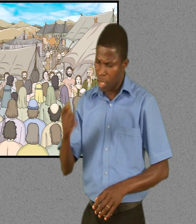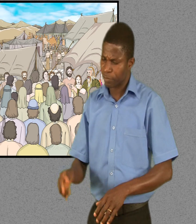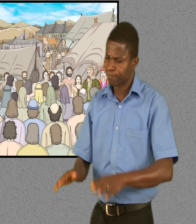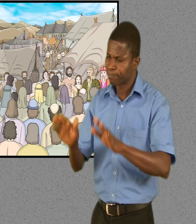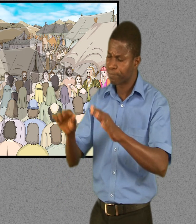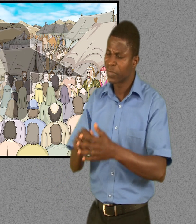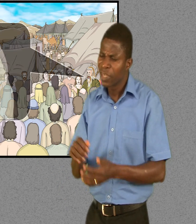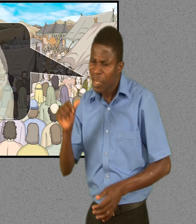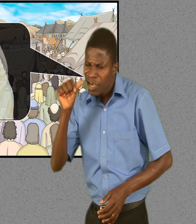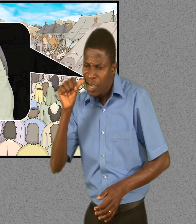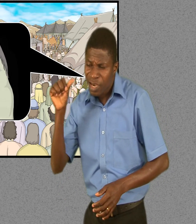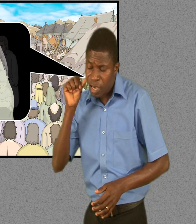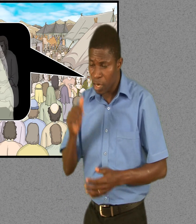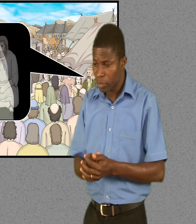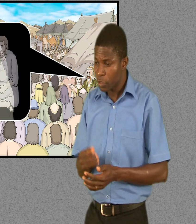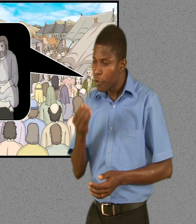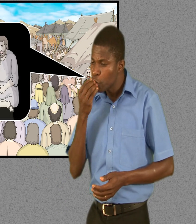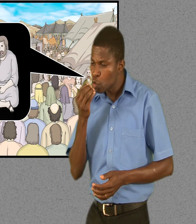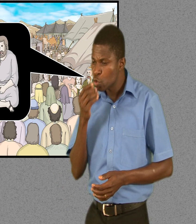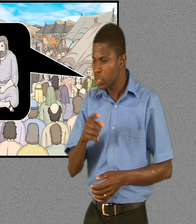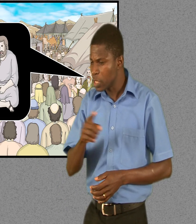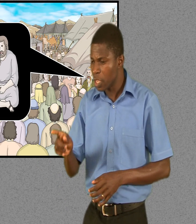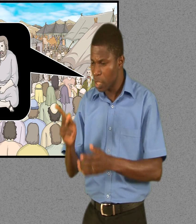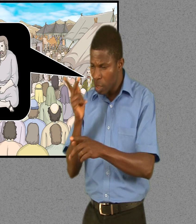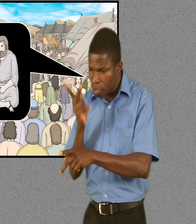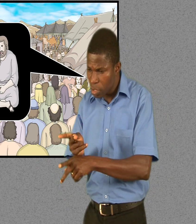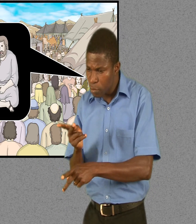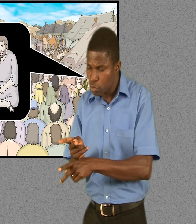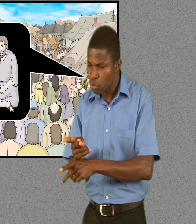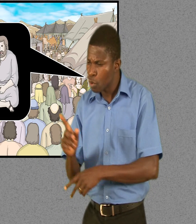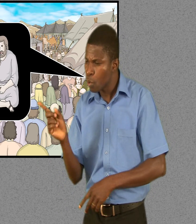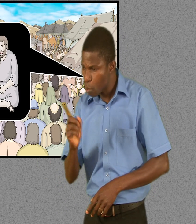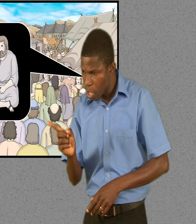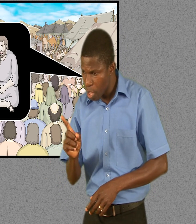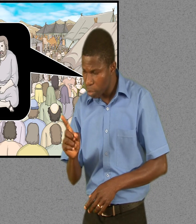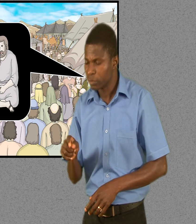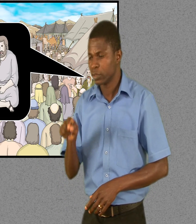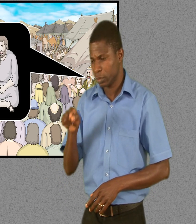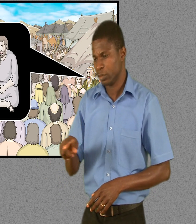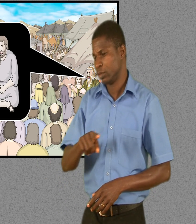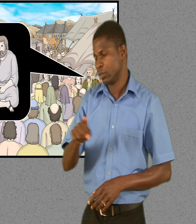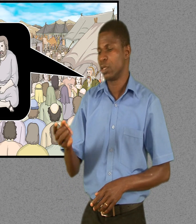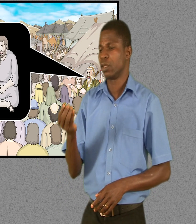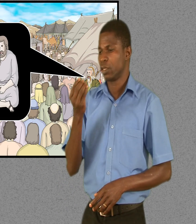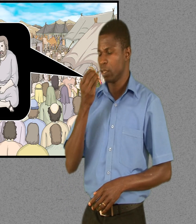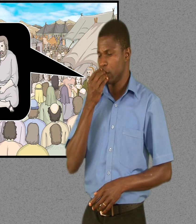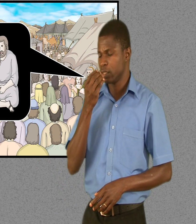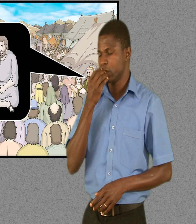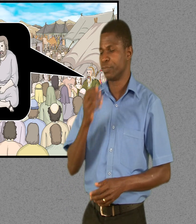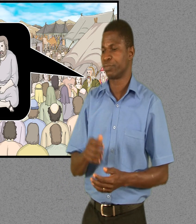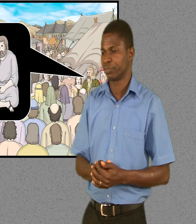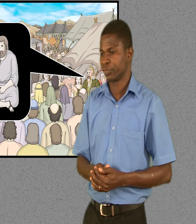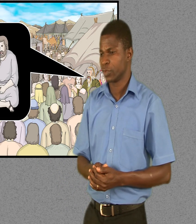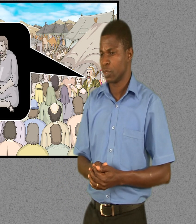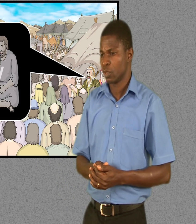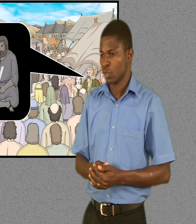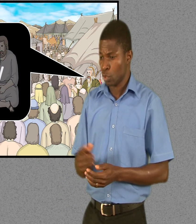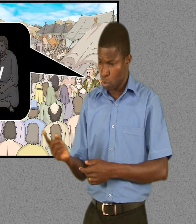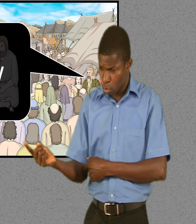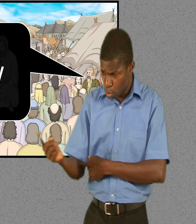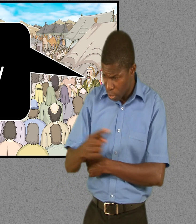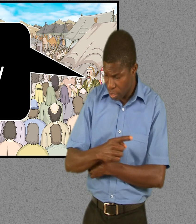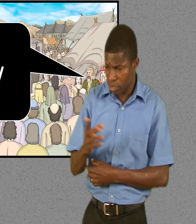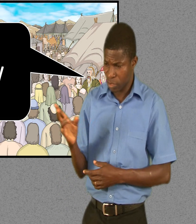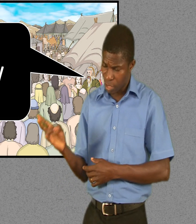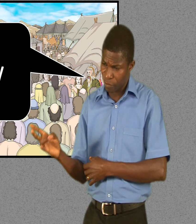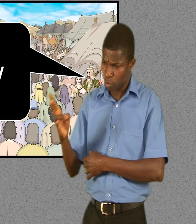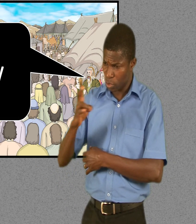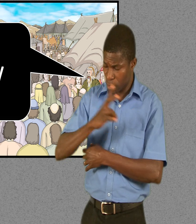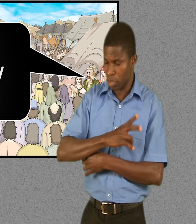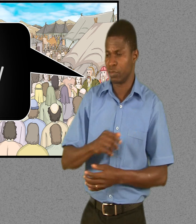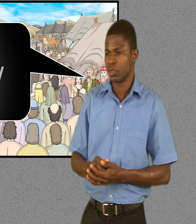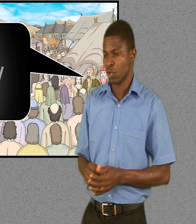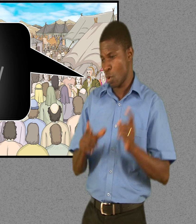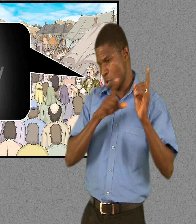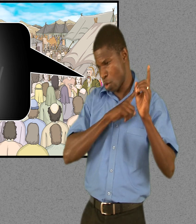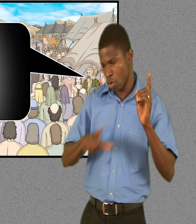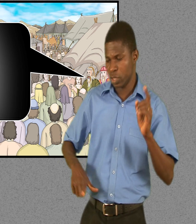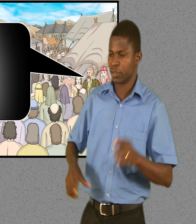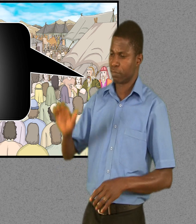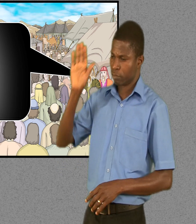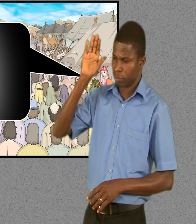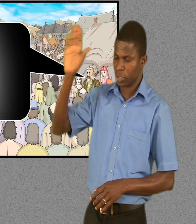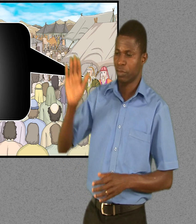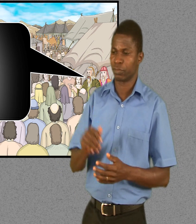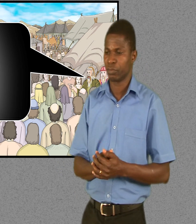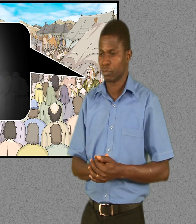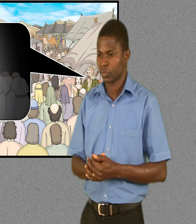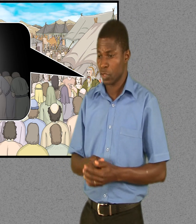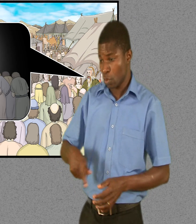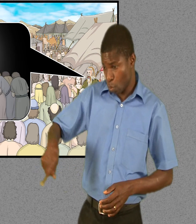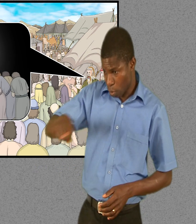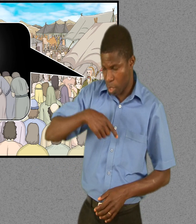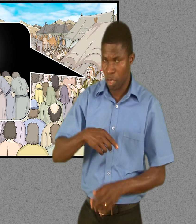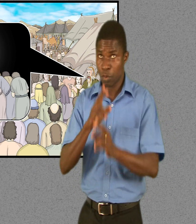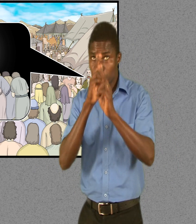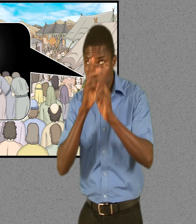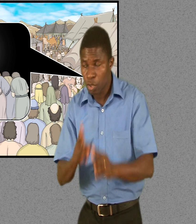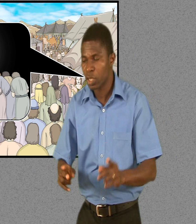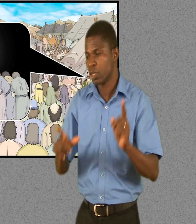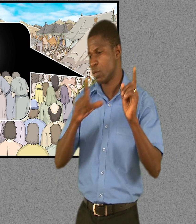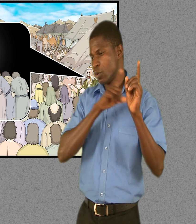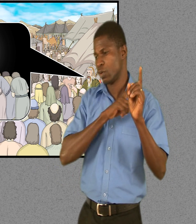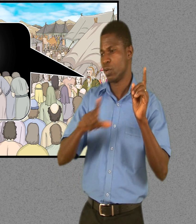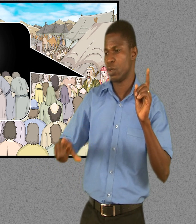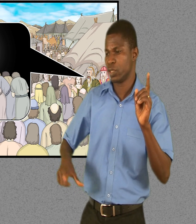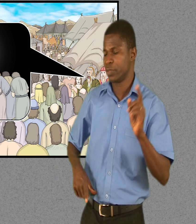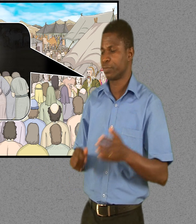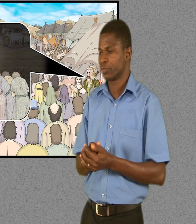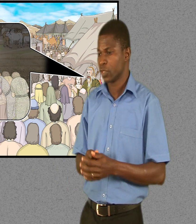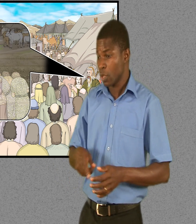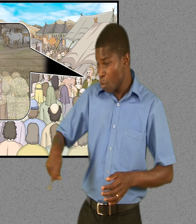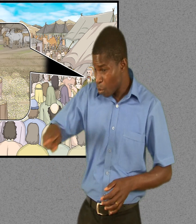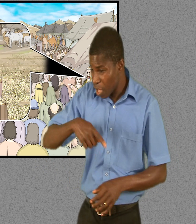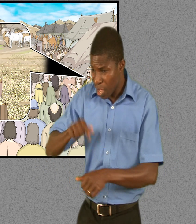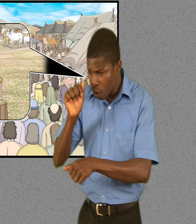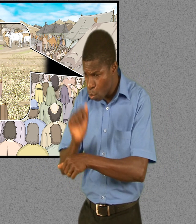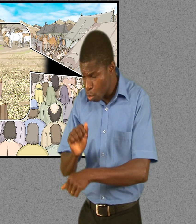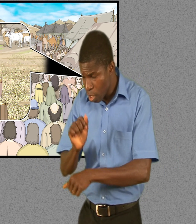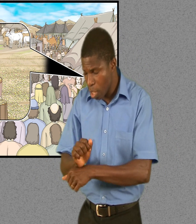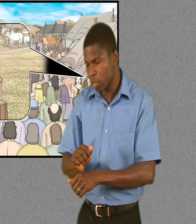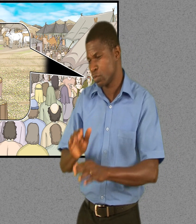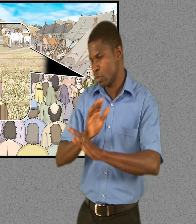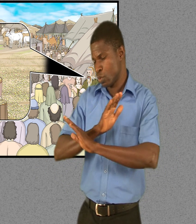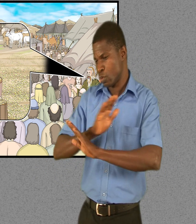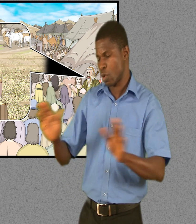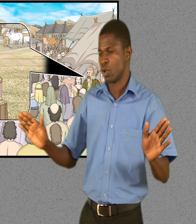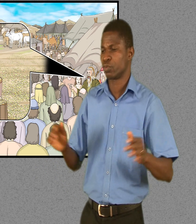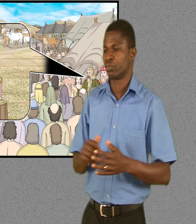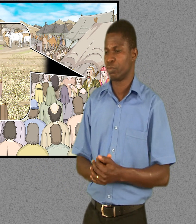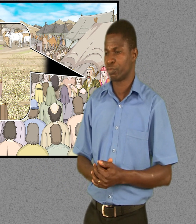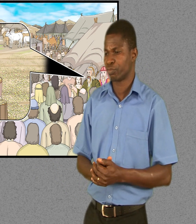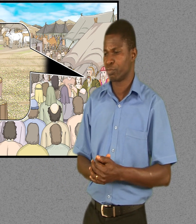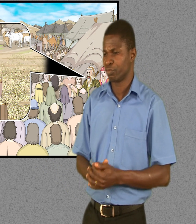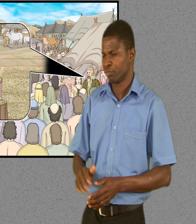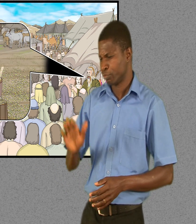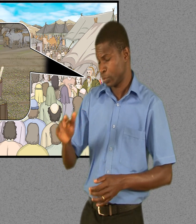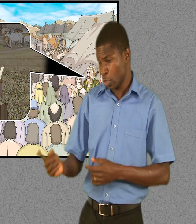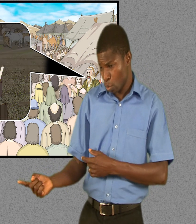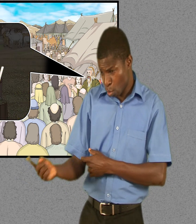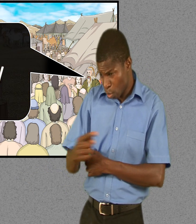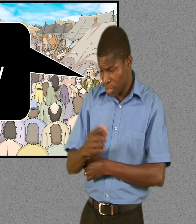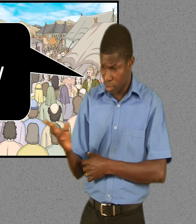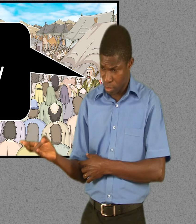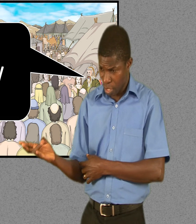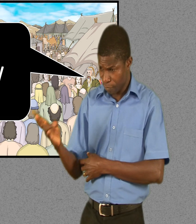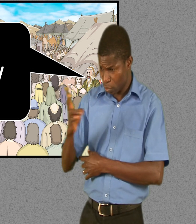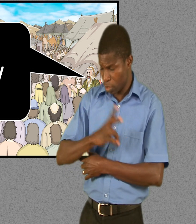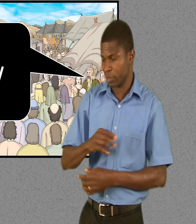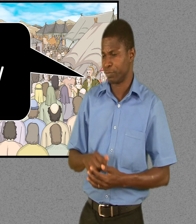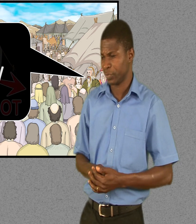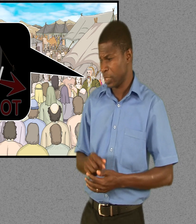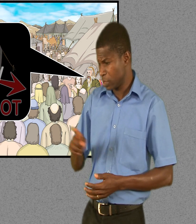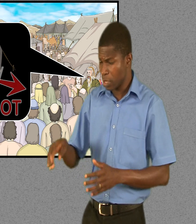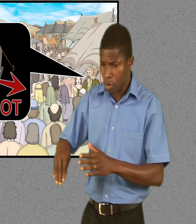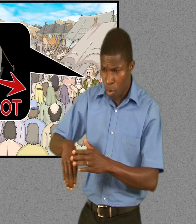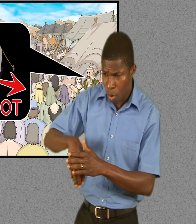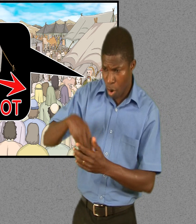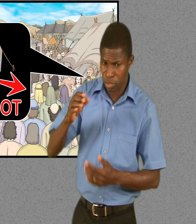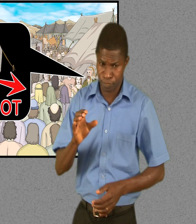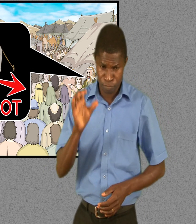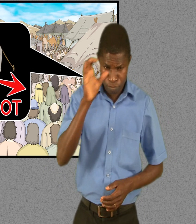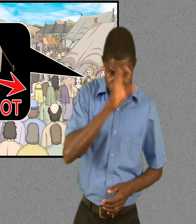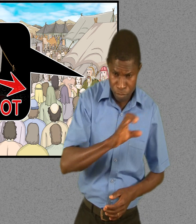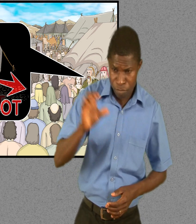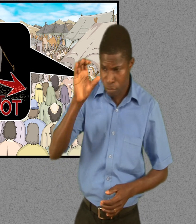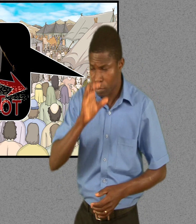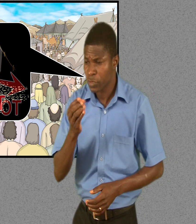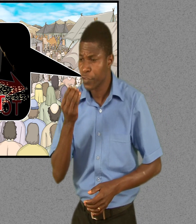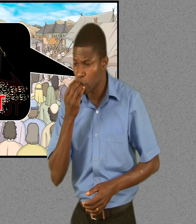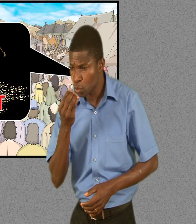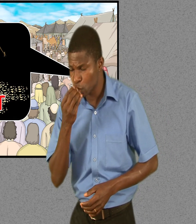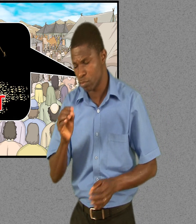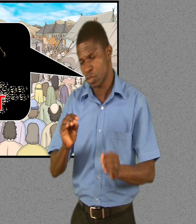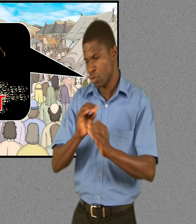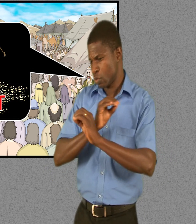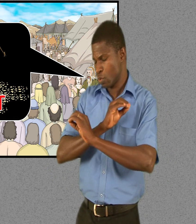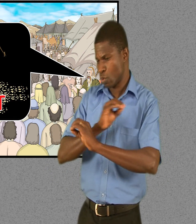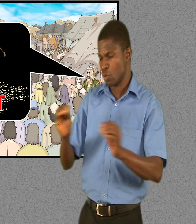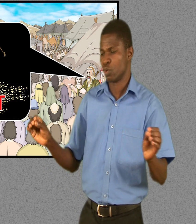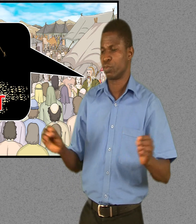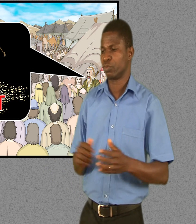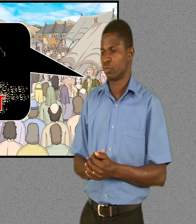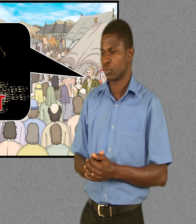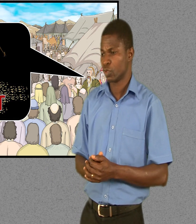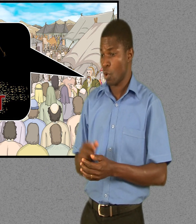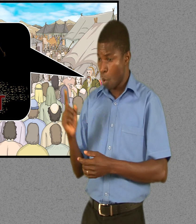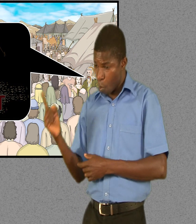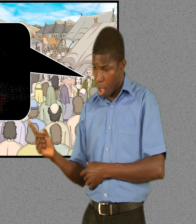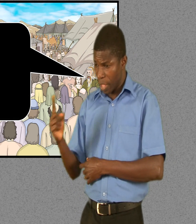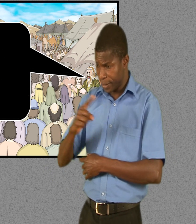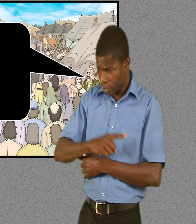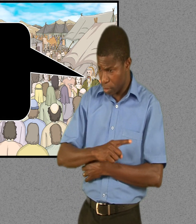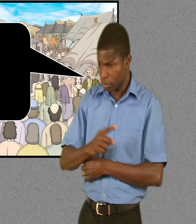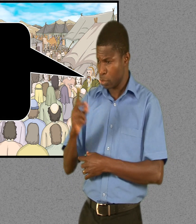“Eat it today,” Moses said, “because today is a Sabbath to the LORD. Today you will not find anything in the field.